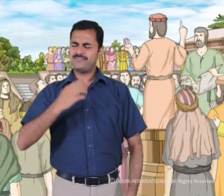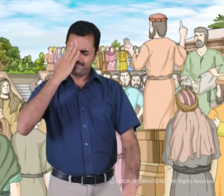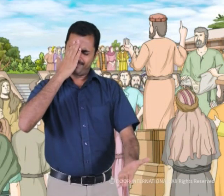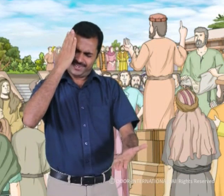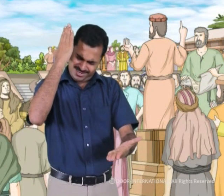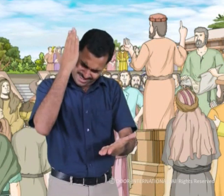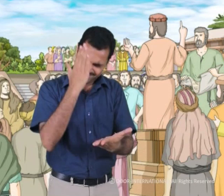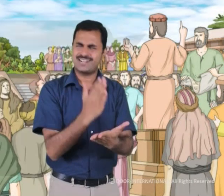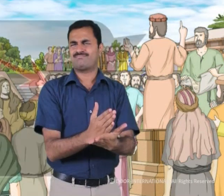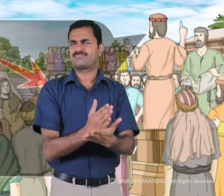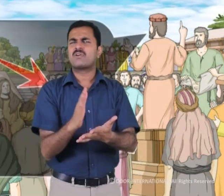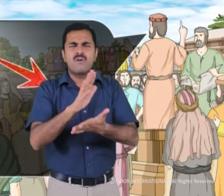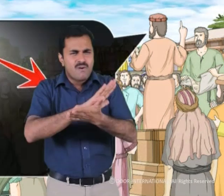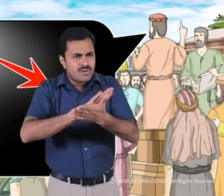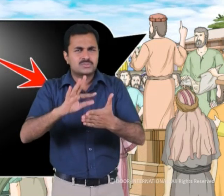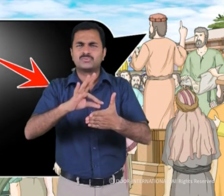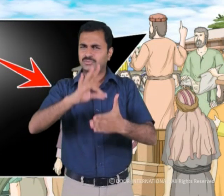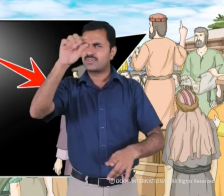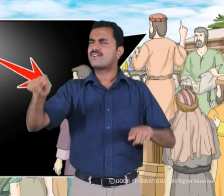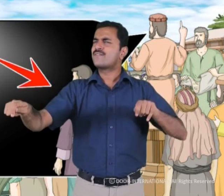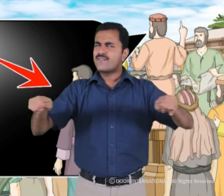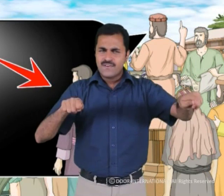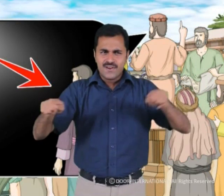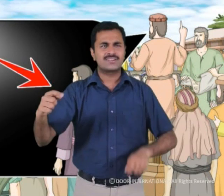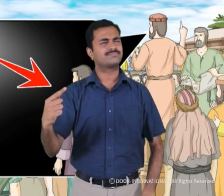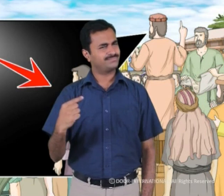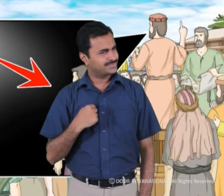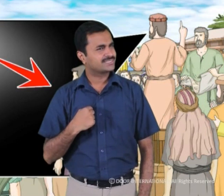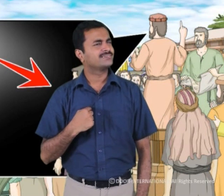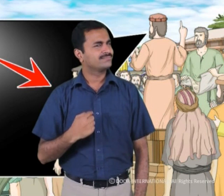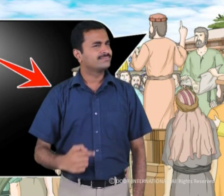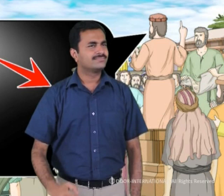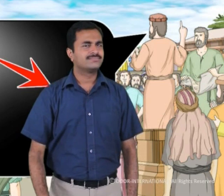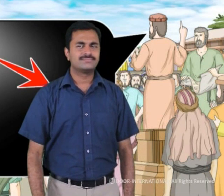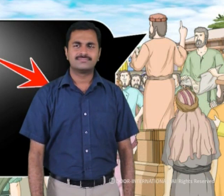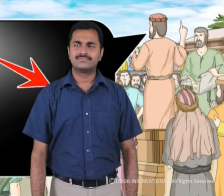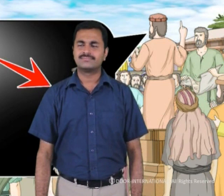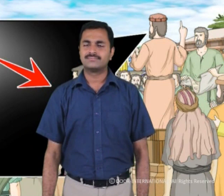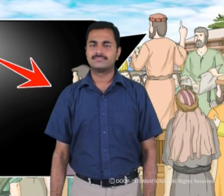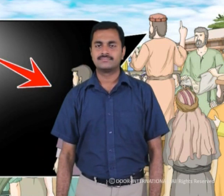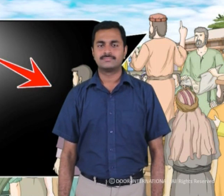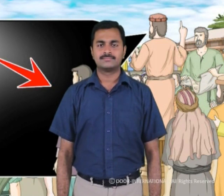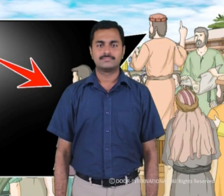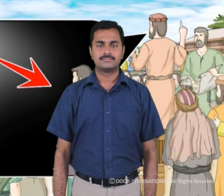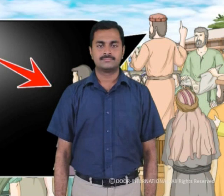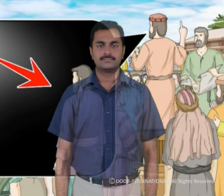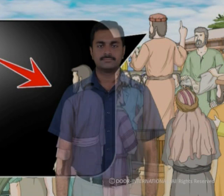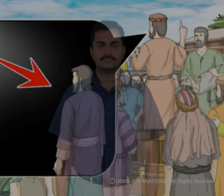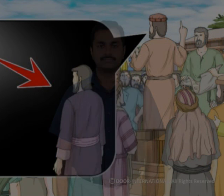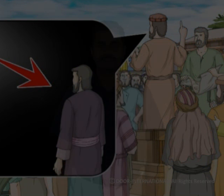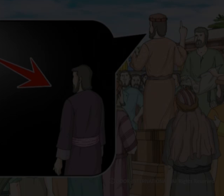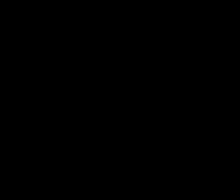And I think that I too have the Spirit of God.